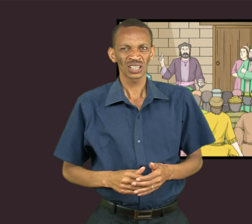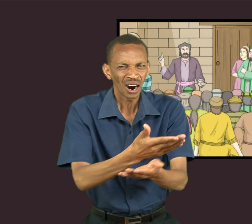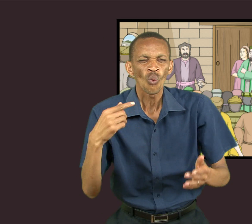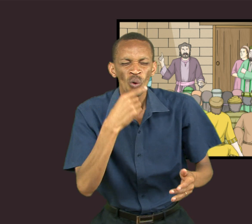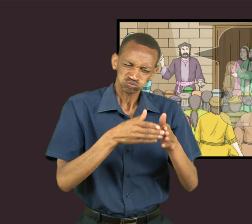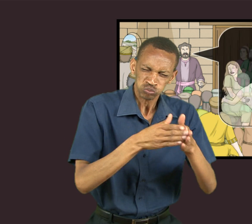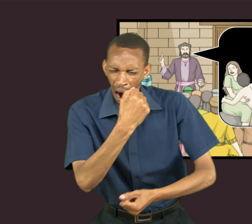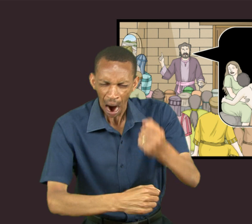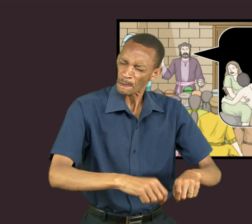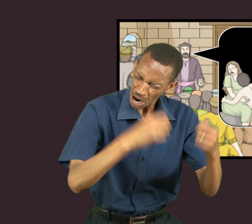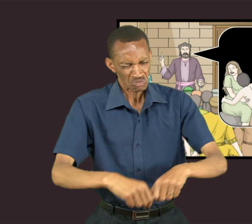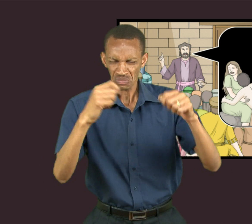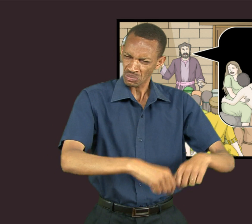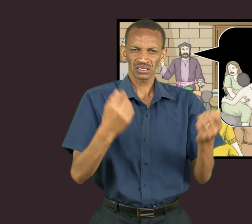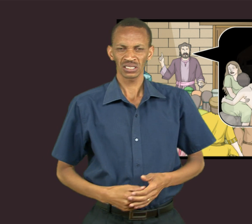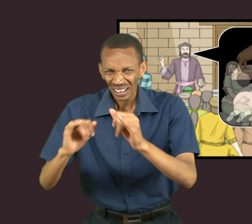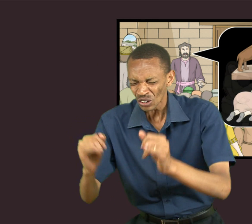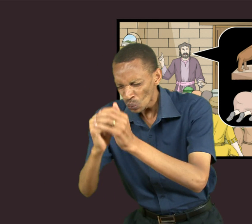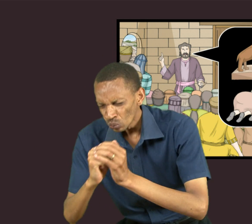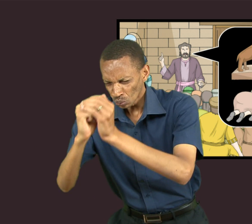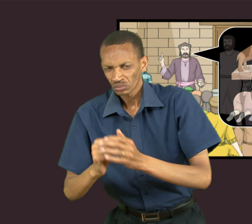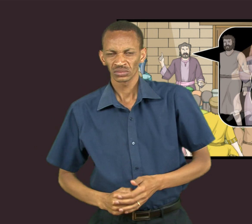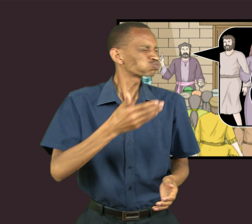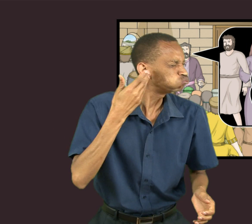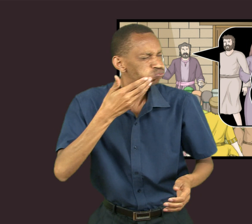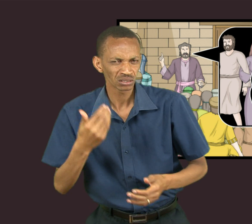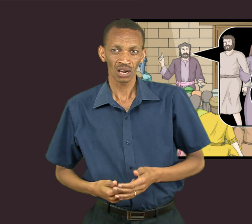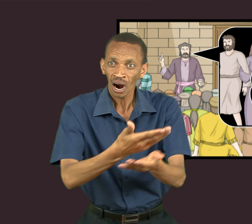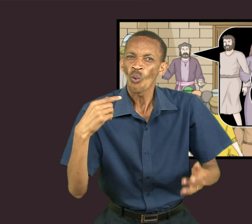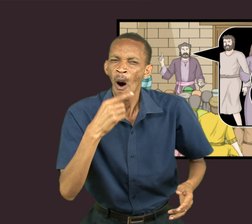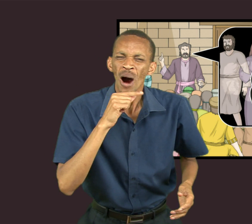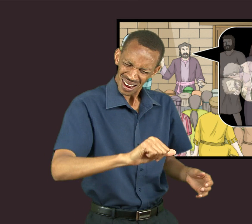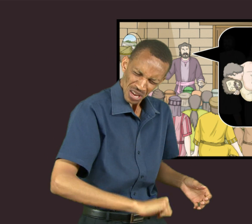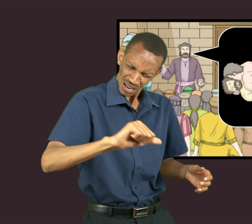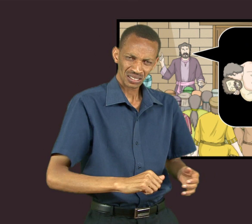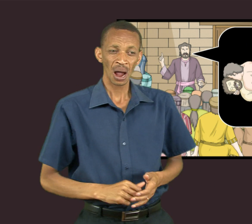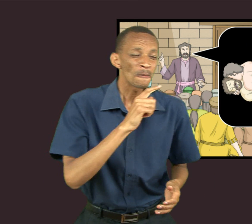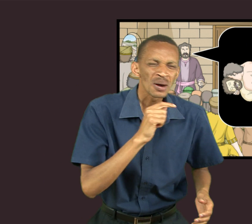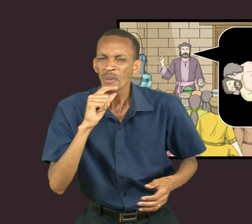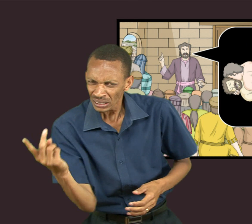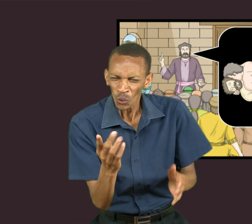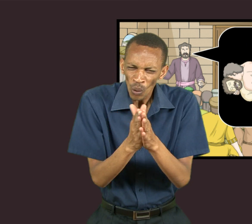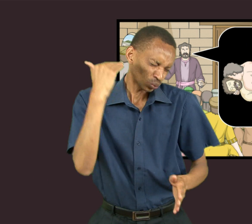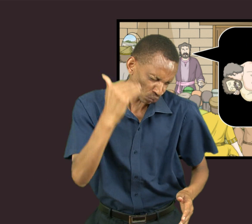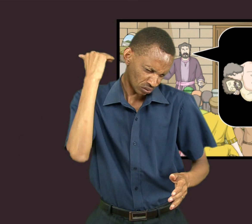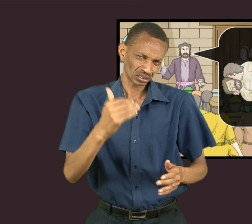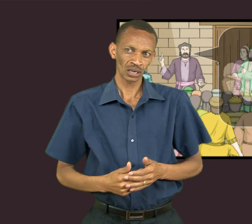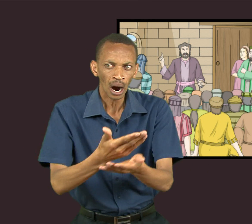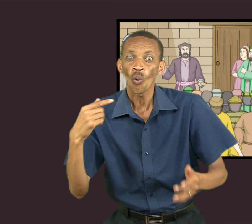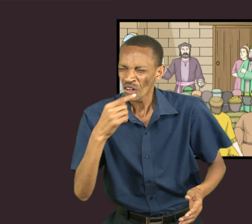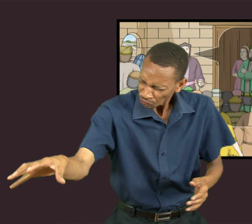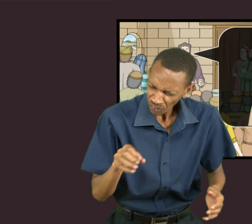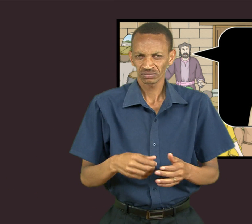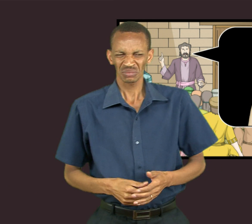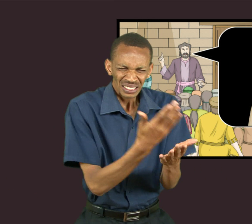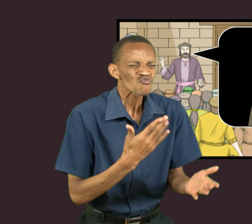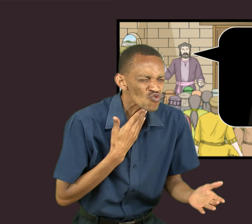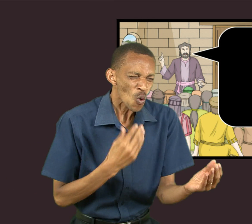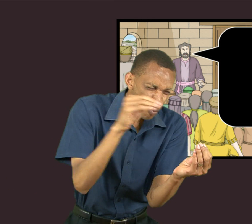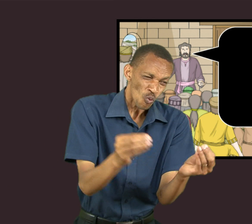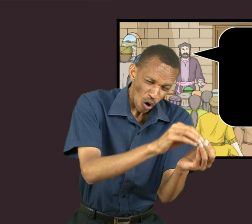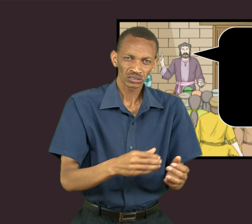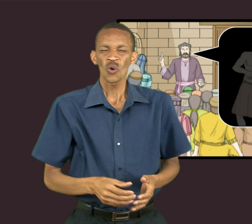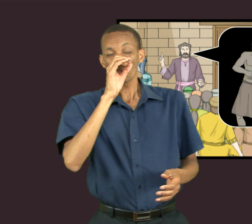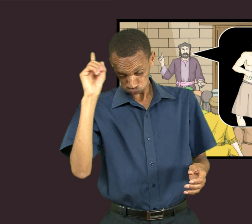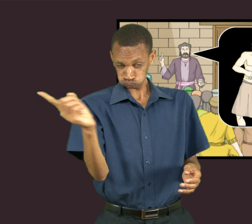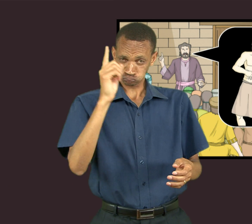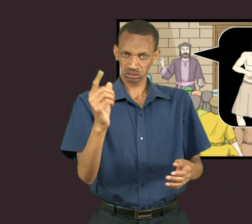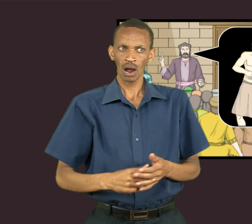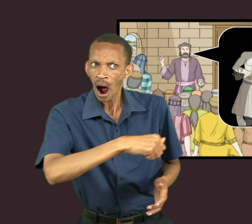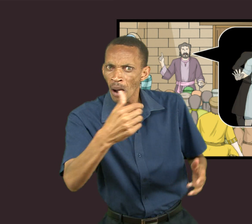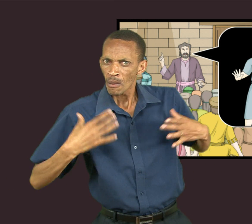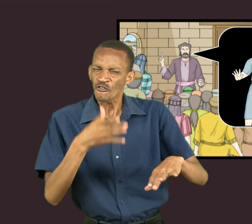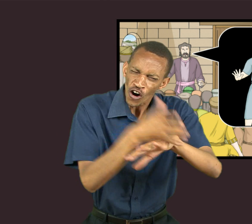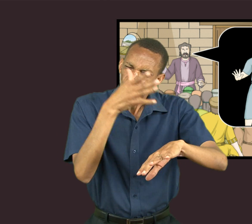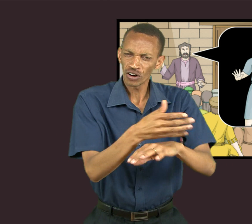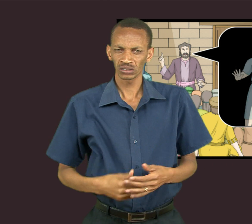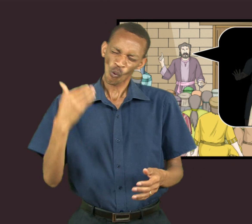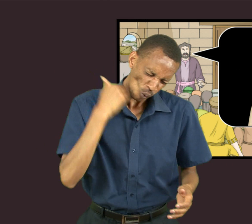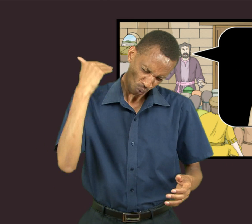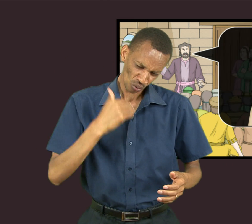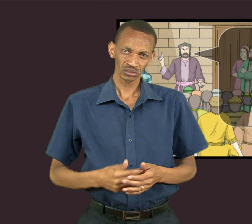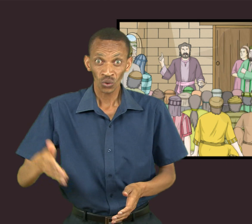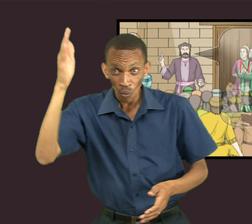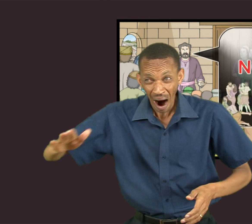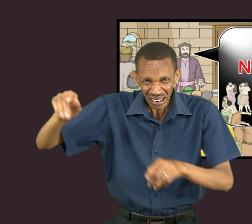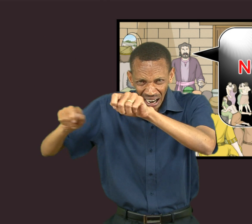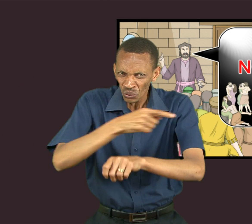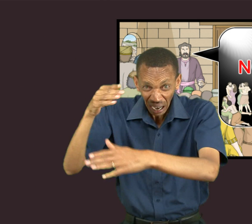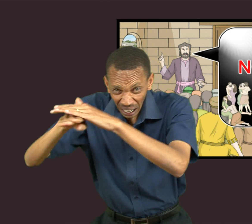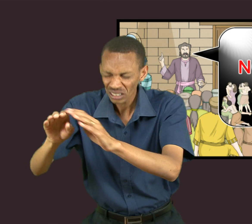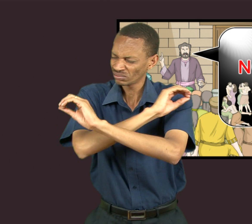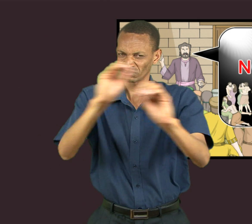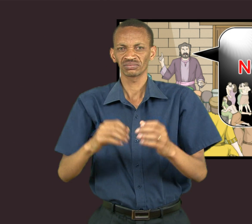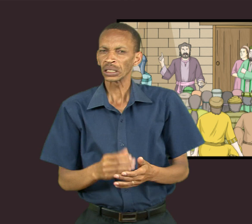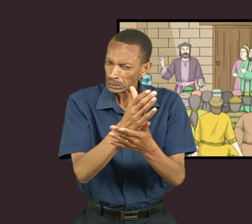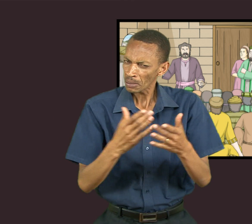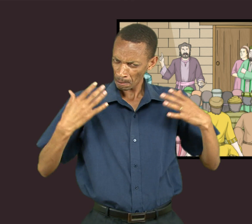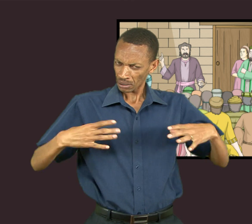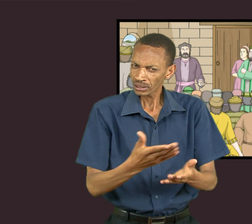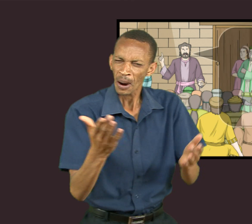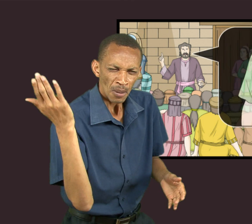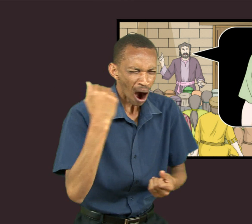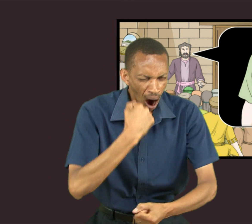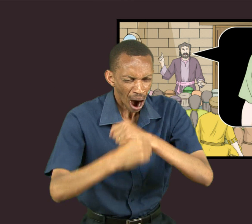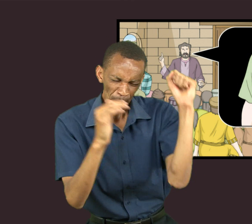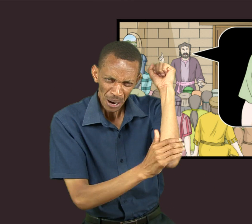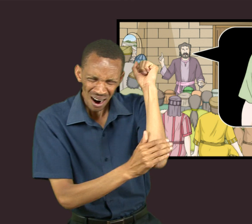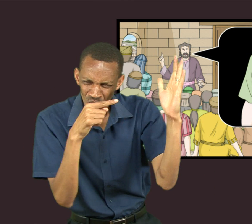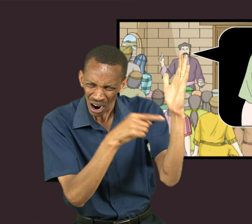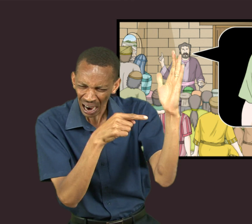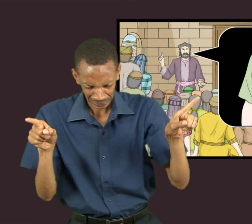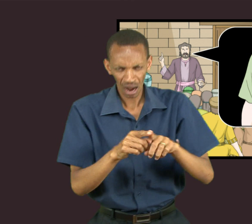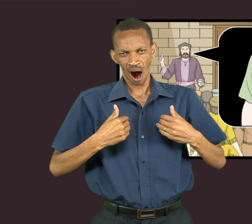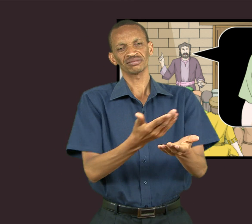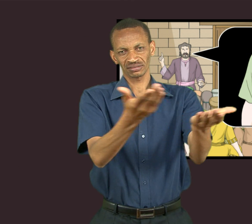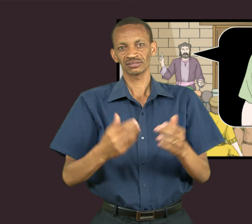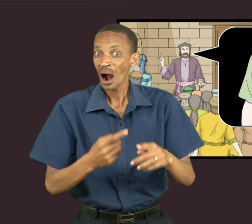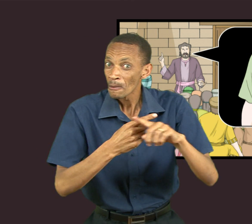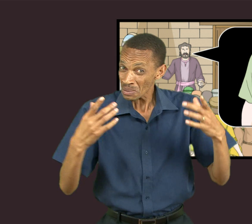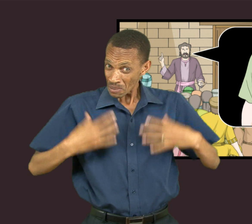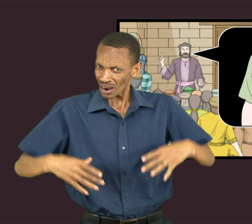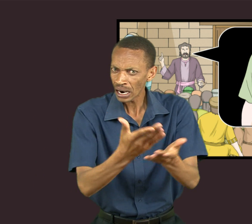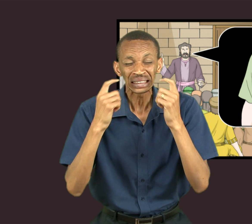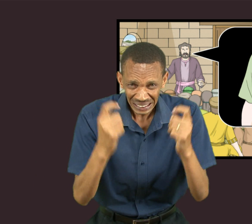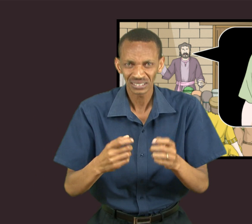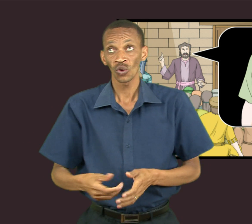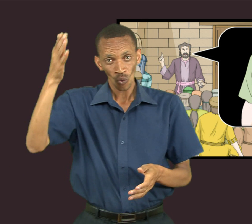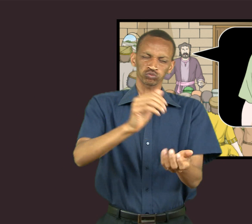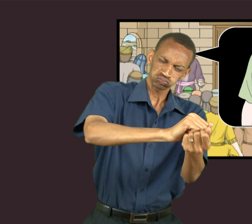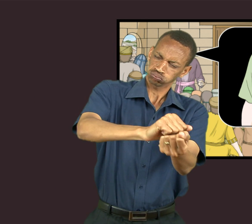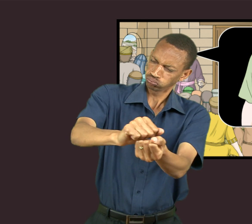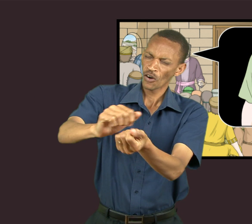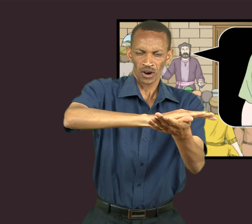Do not be deceived: Neither the sexually immoral, nor idolaters, nor adulterers, nor men who submit to or perform homosexual acts, nor thieves, nor the greedy, nor drunkards, nor verbal abusers, nor swindlers, will inherit the kingdom of God.